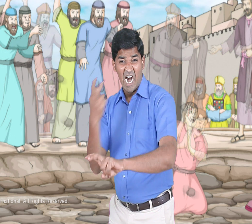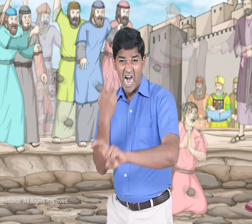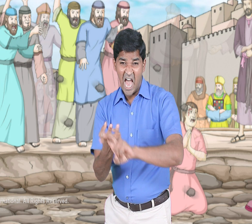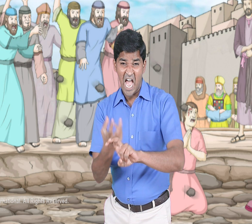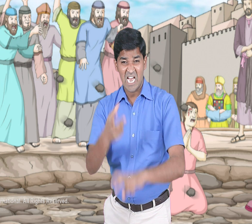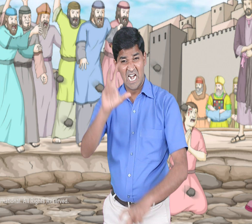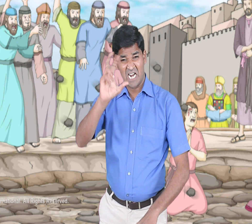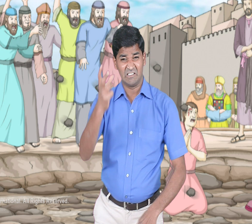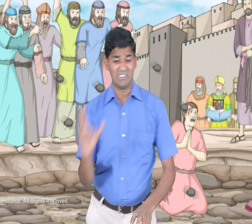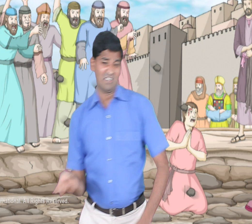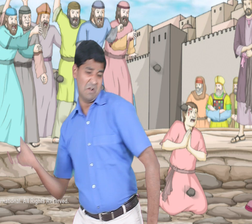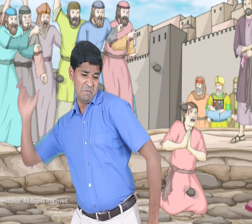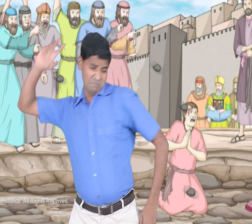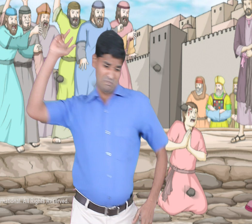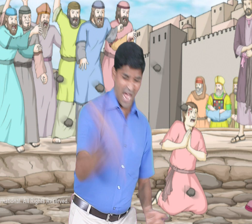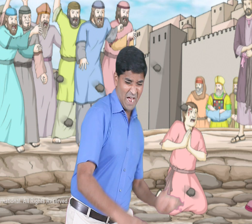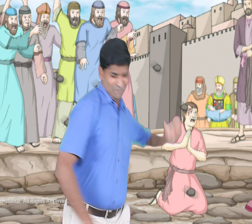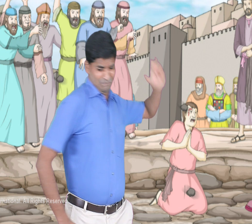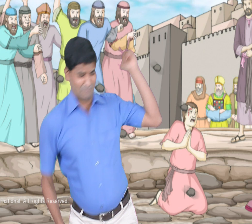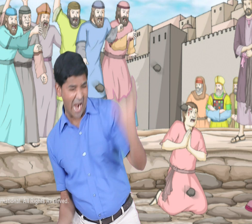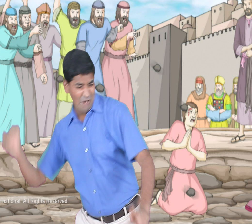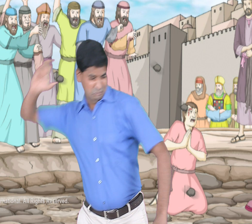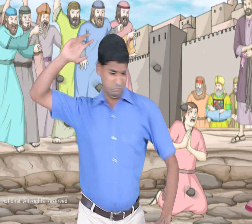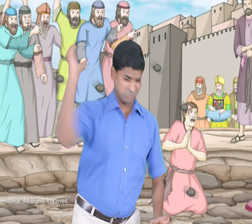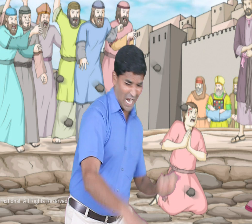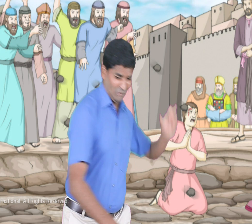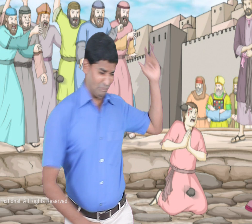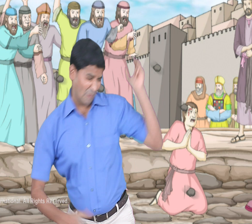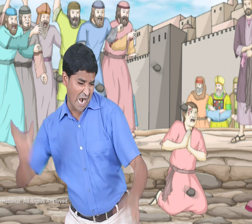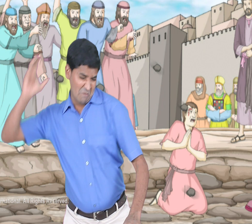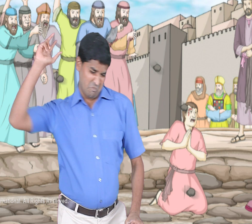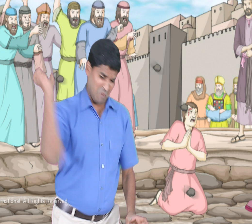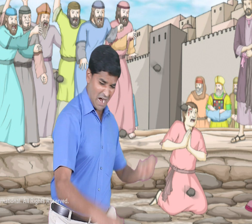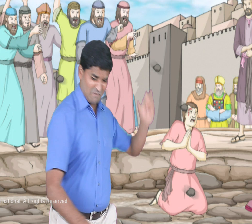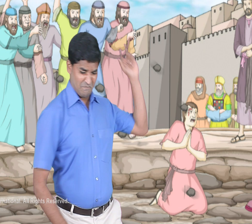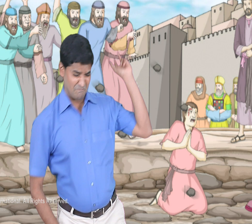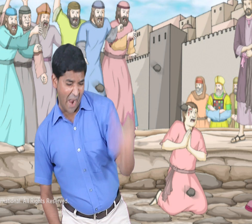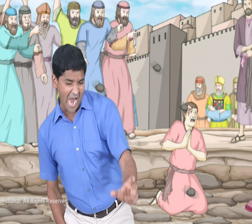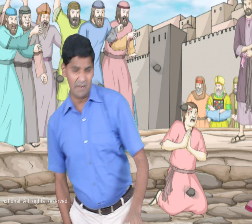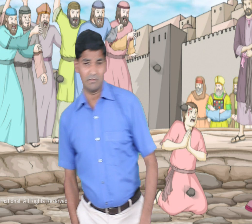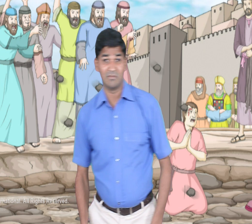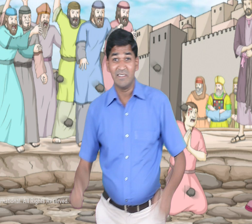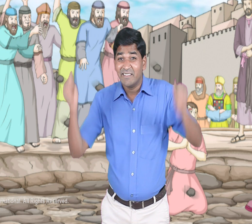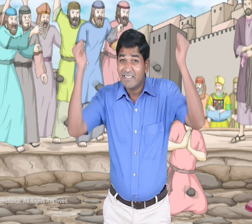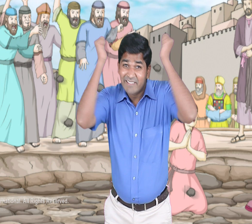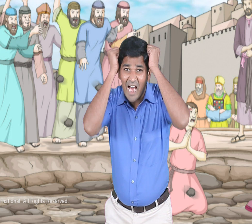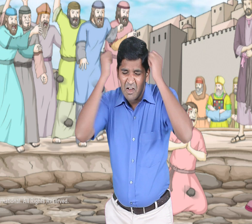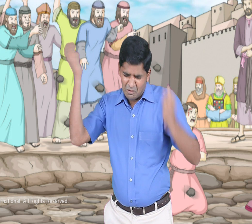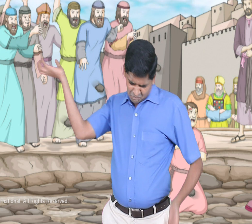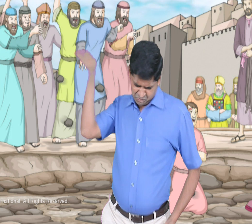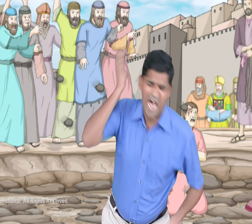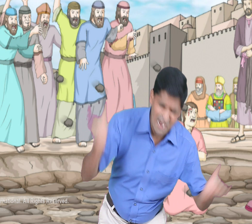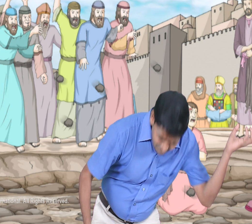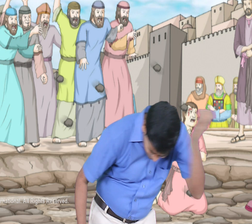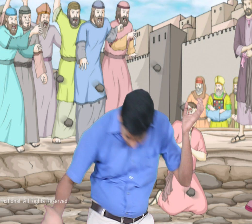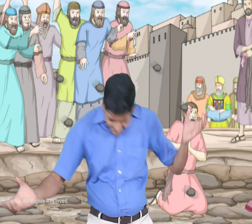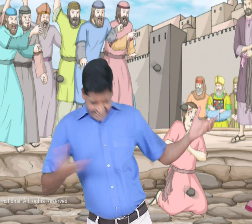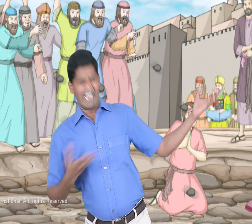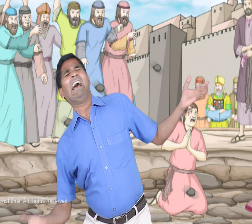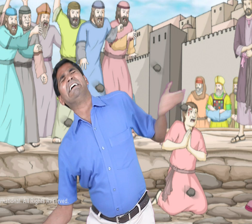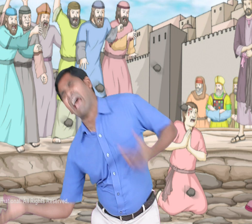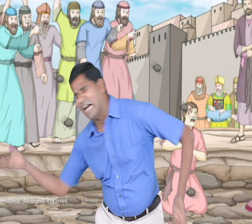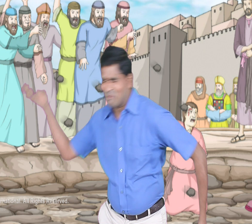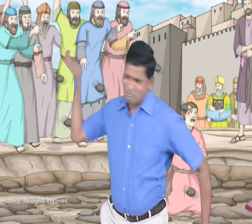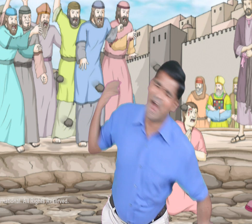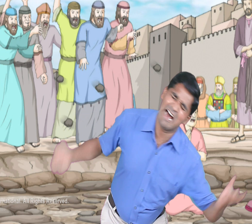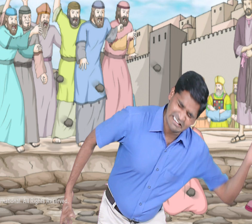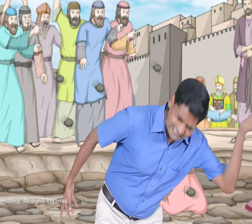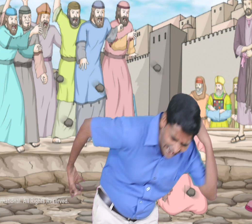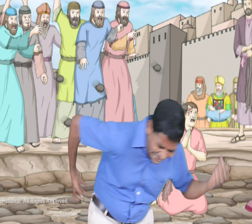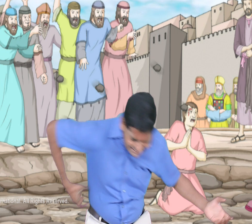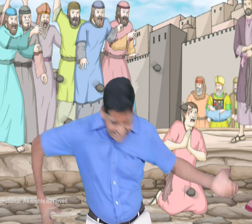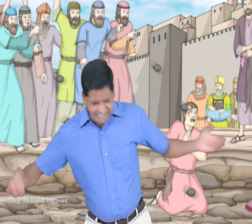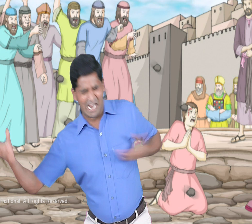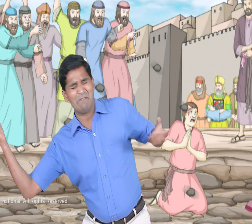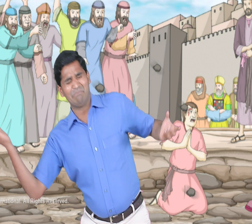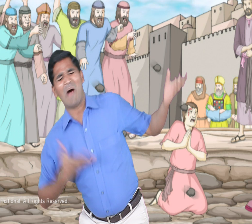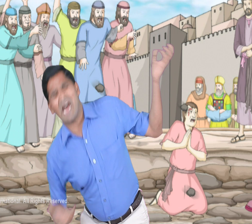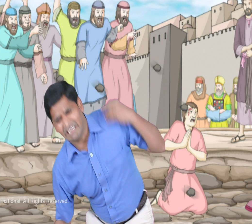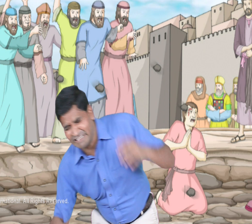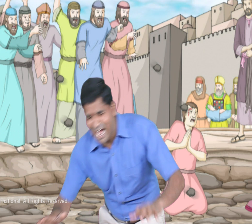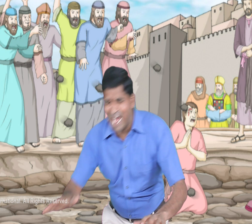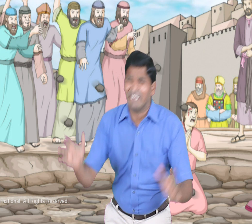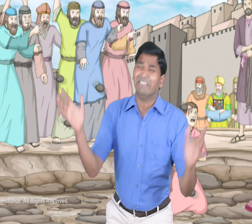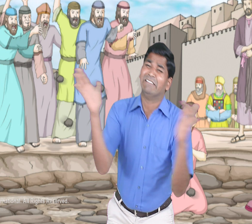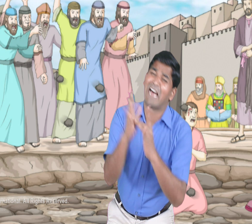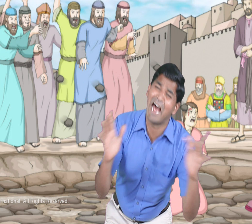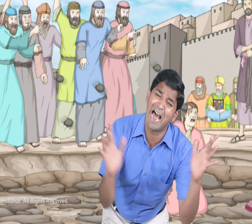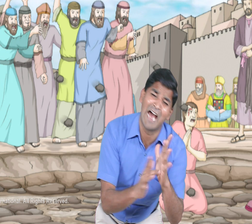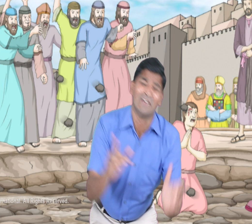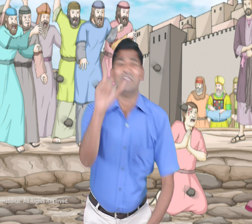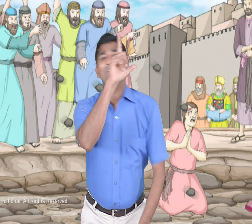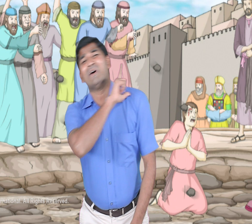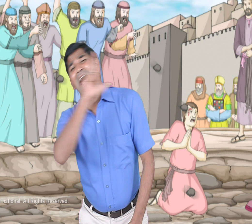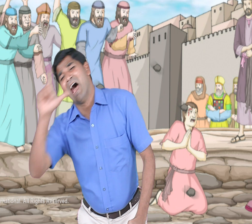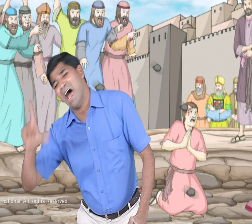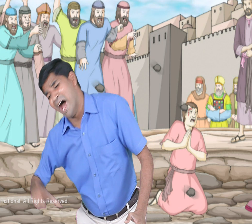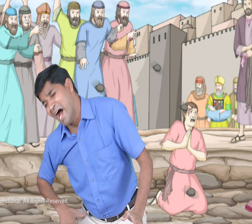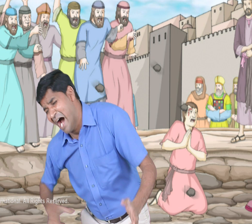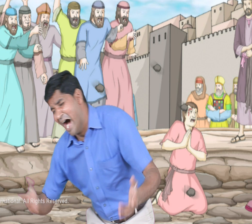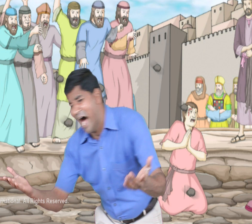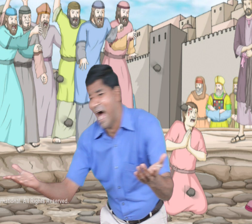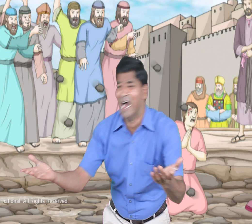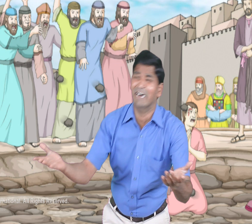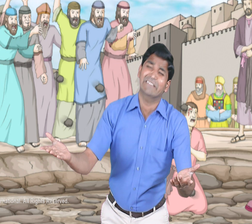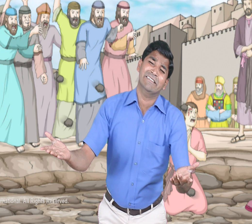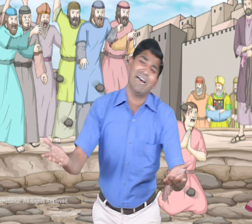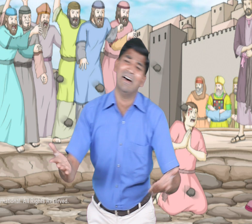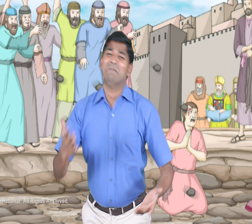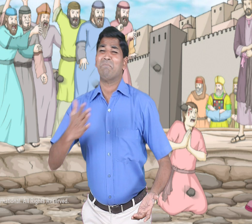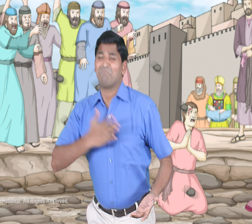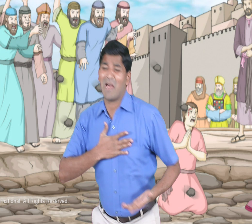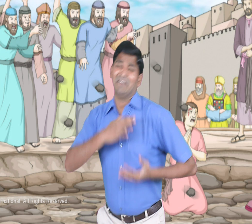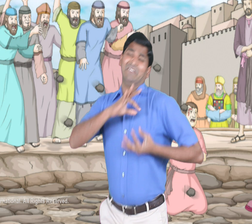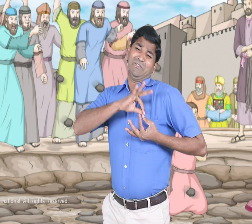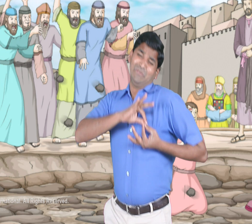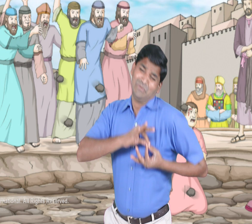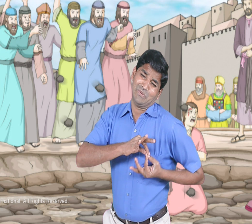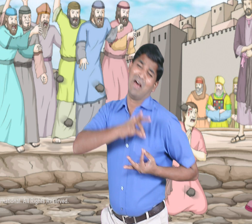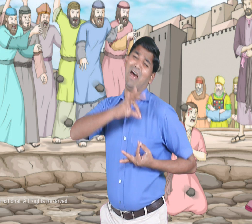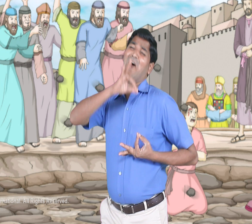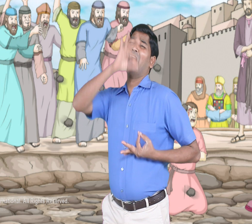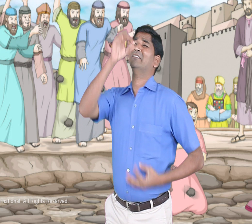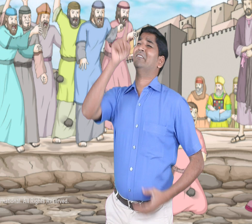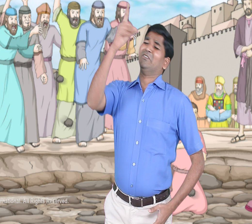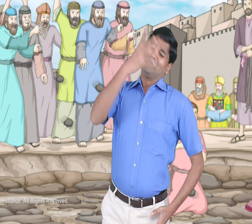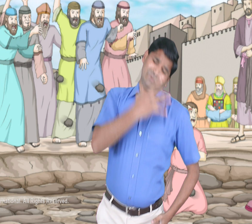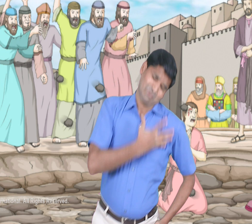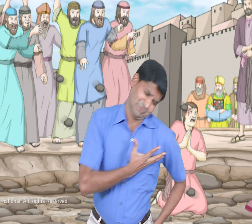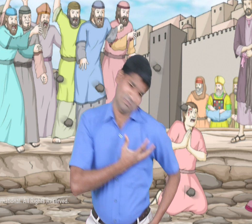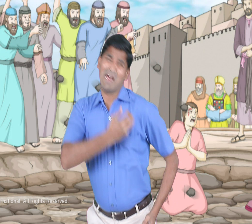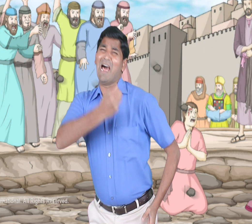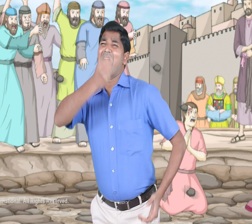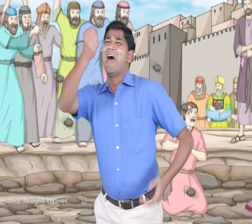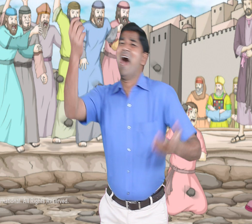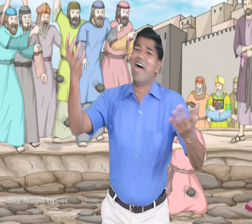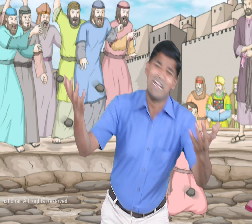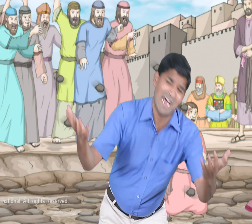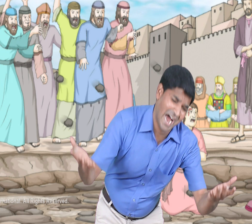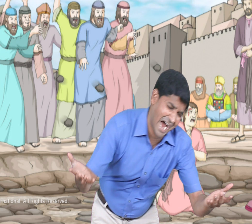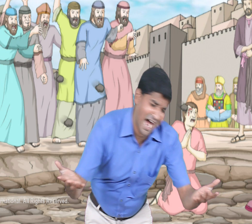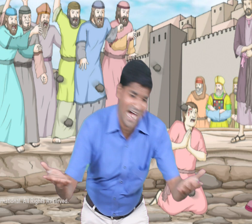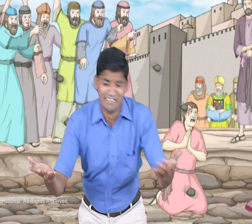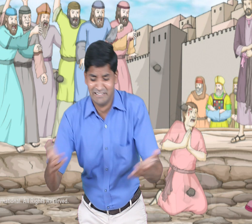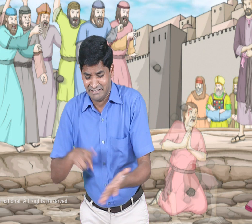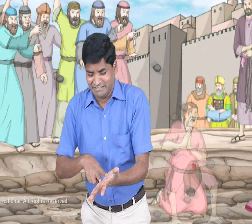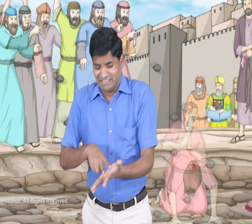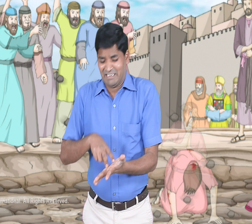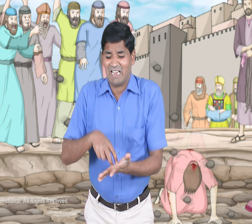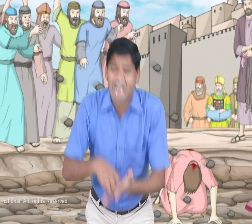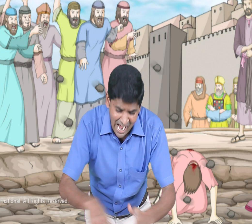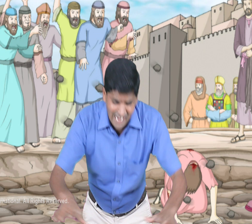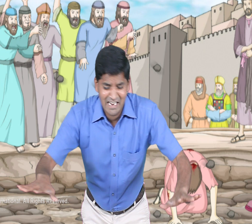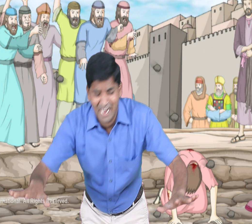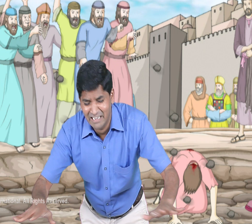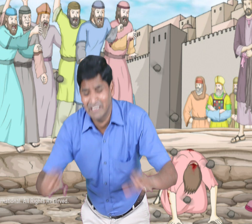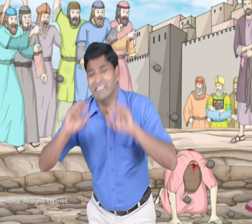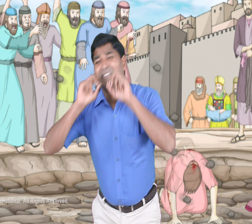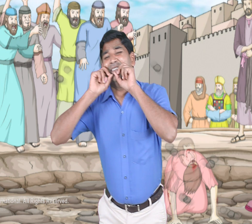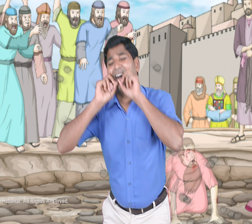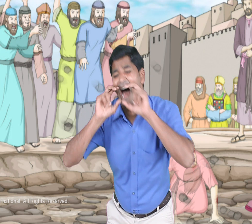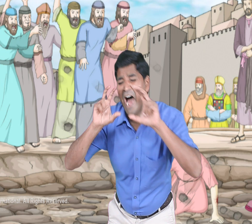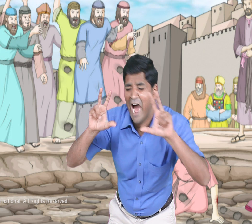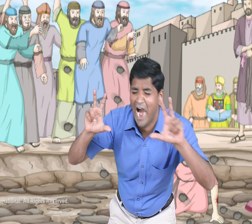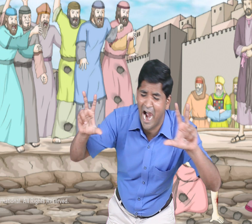While they were stoning him, Stephen appealed, “Lord Jesus, receive my spirit.”